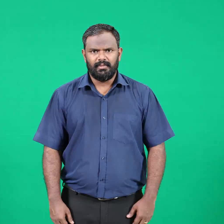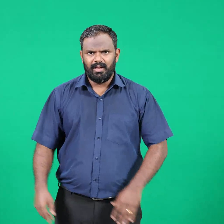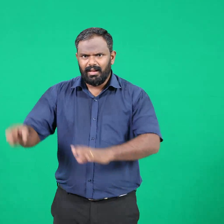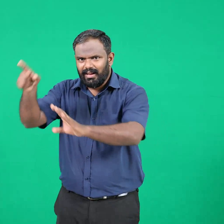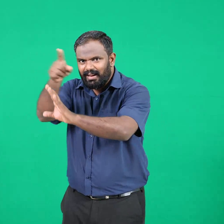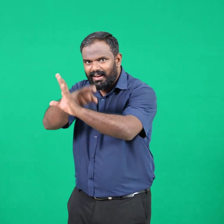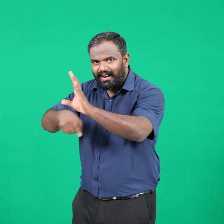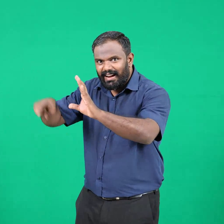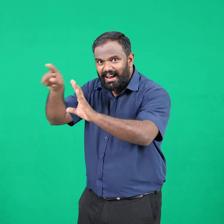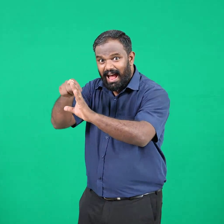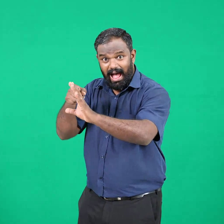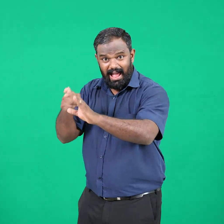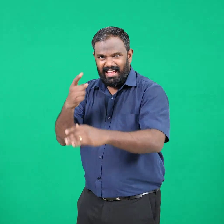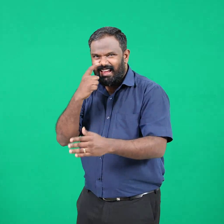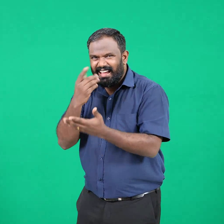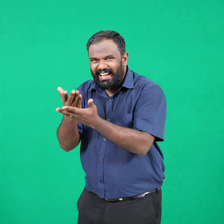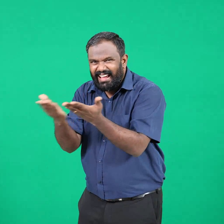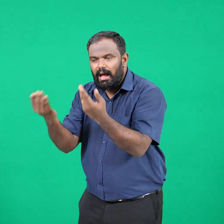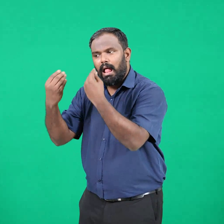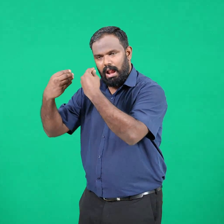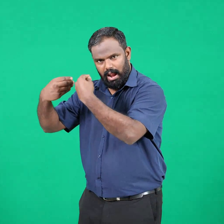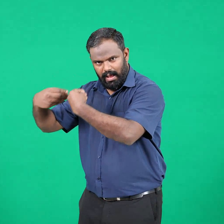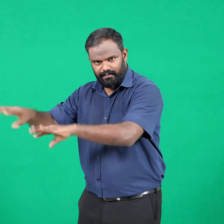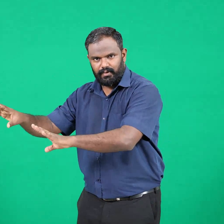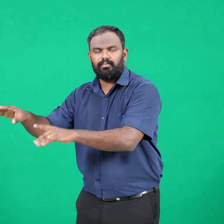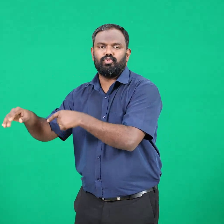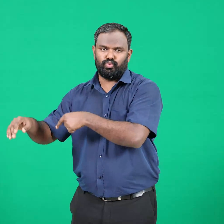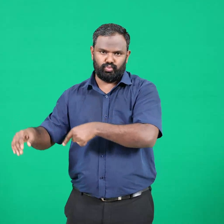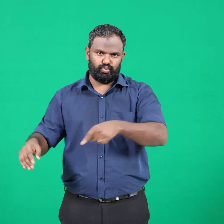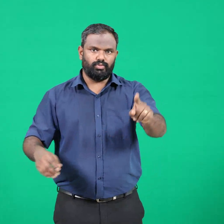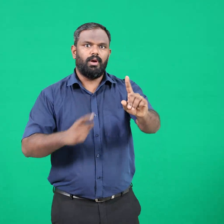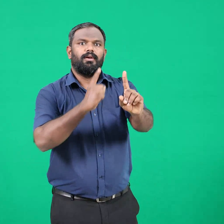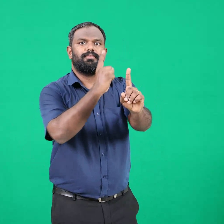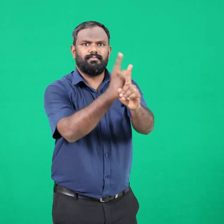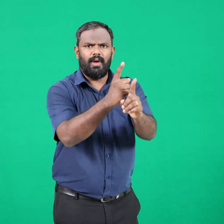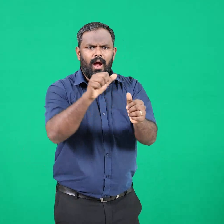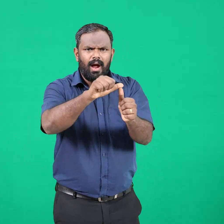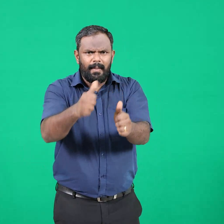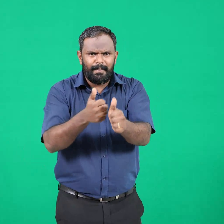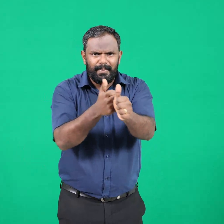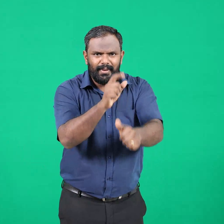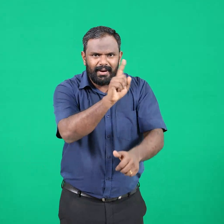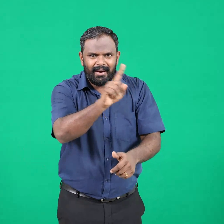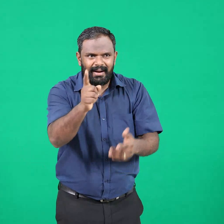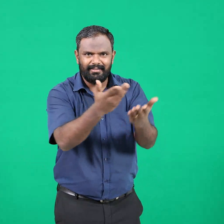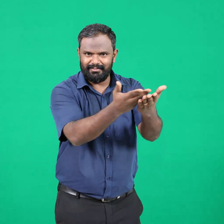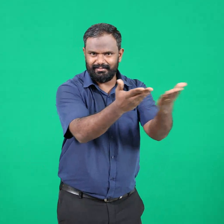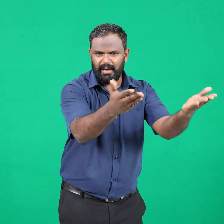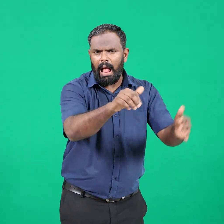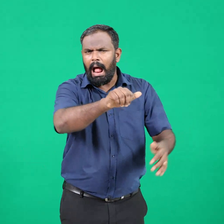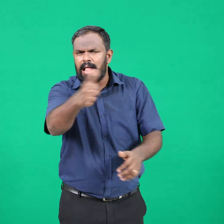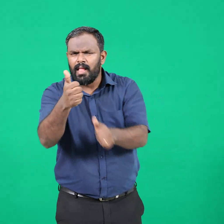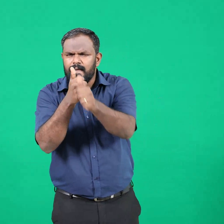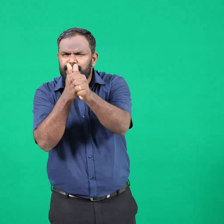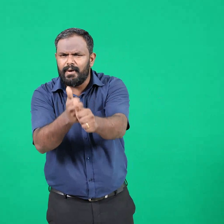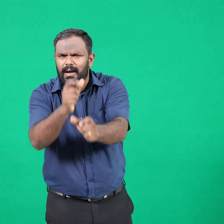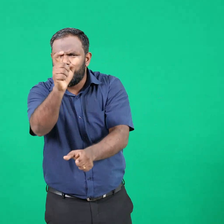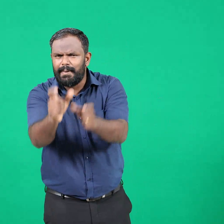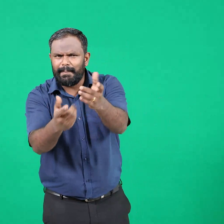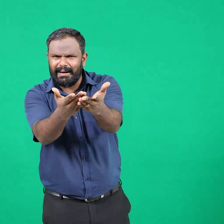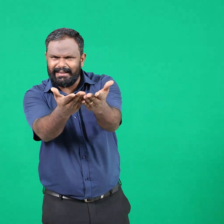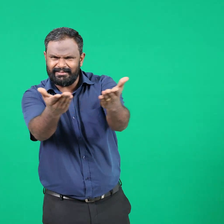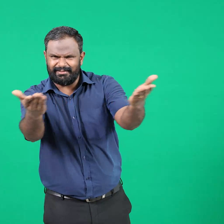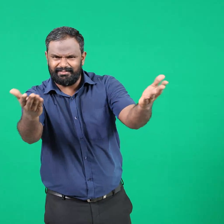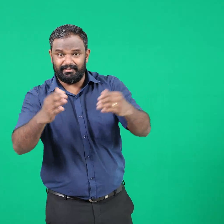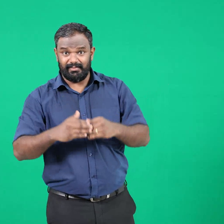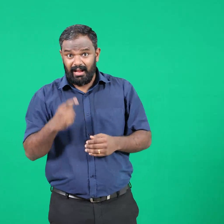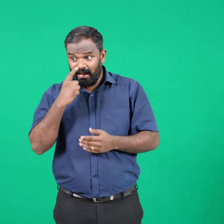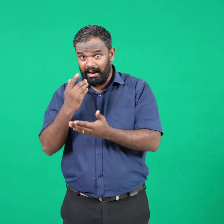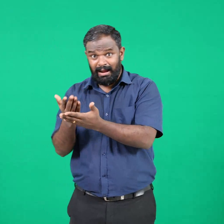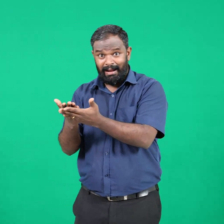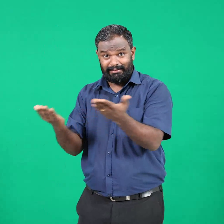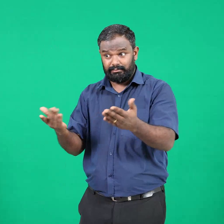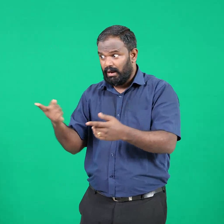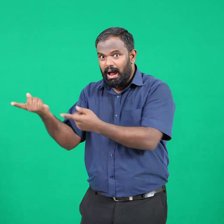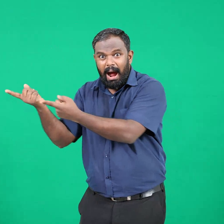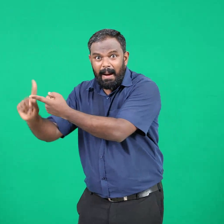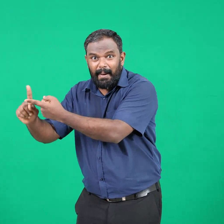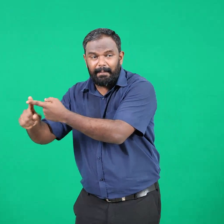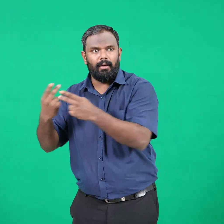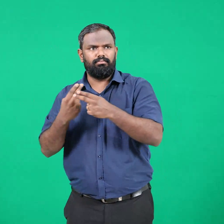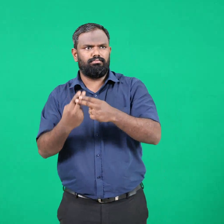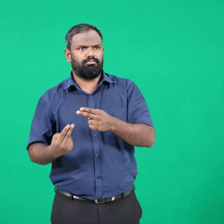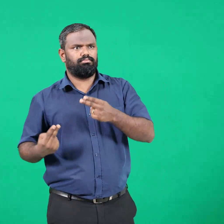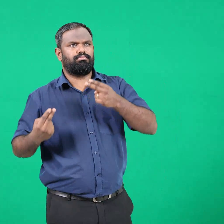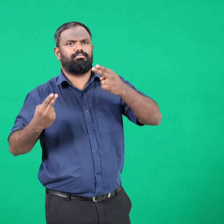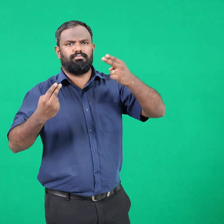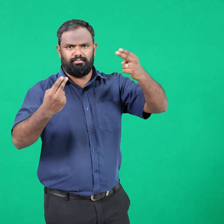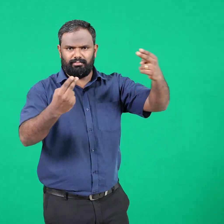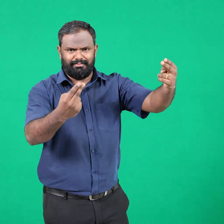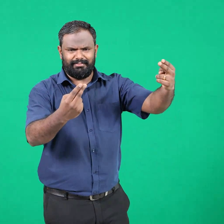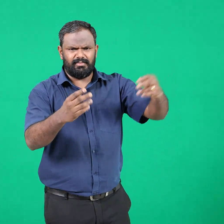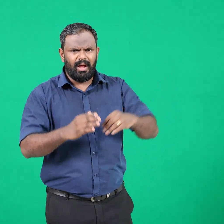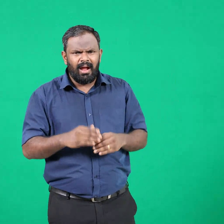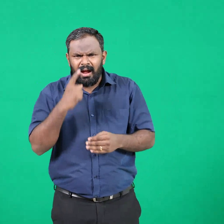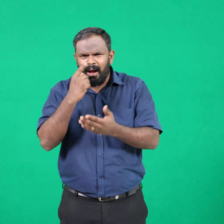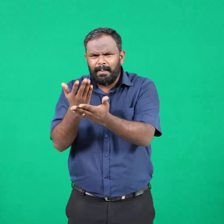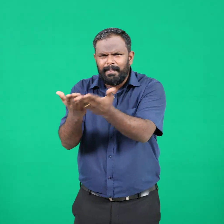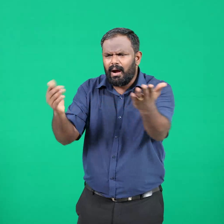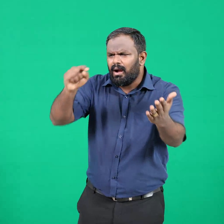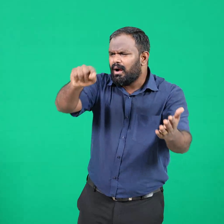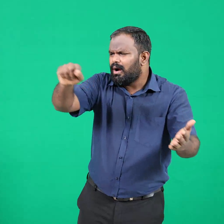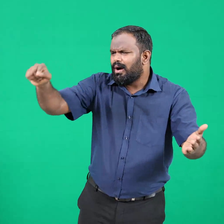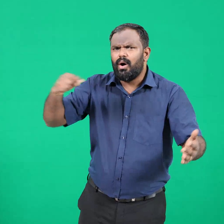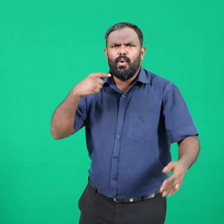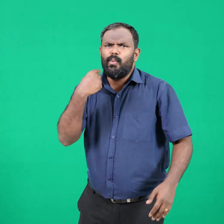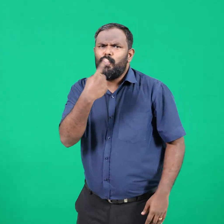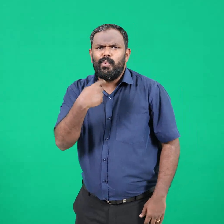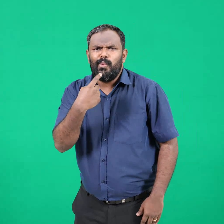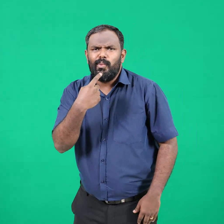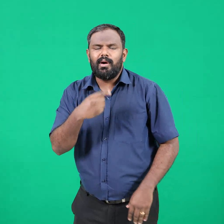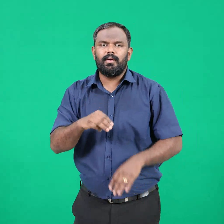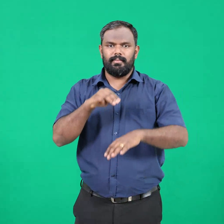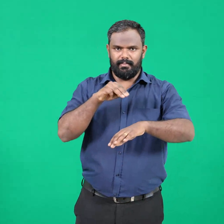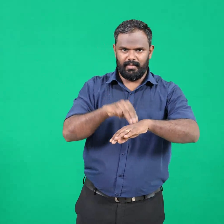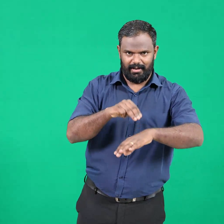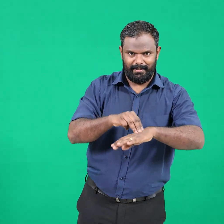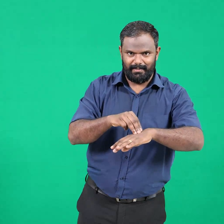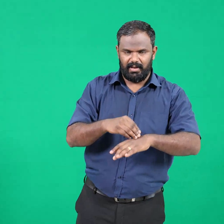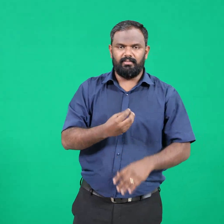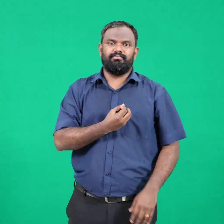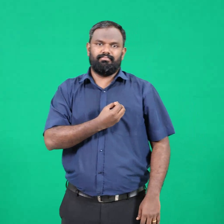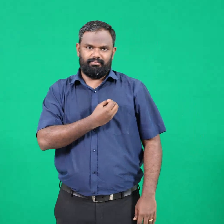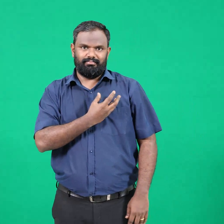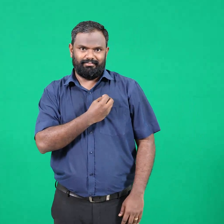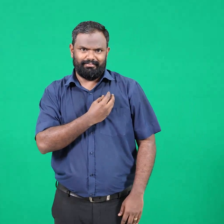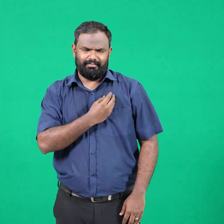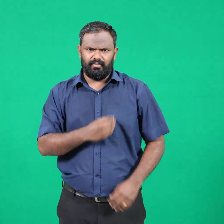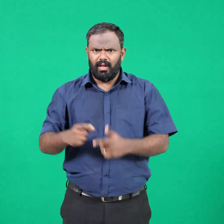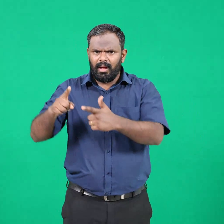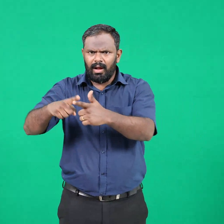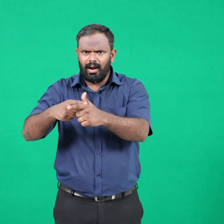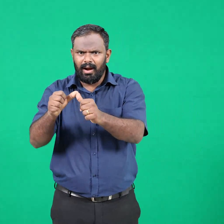And when they returned from the tomb, they reported all these things to the Eleven and to all the others.